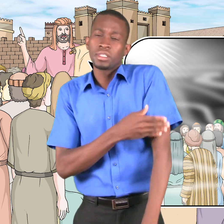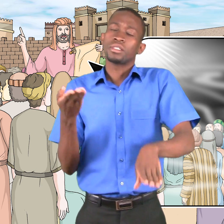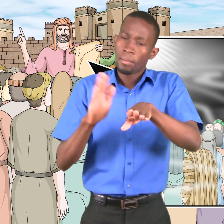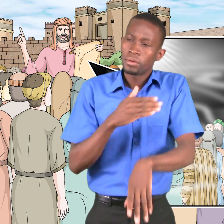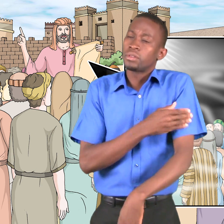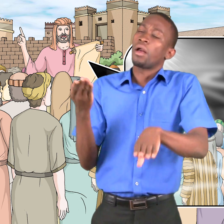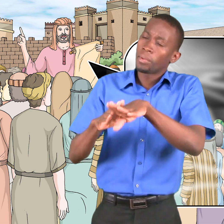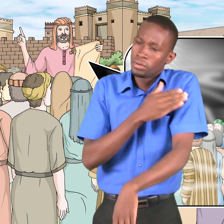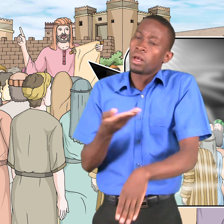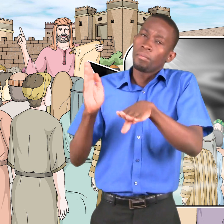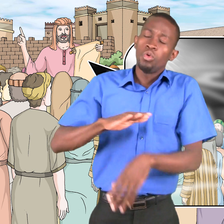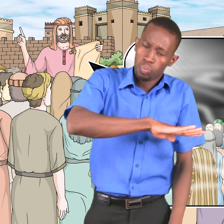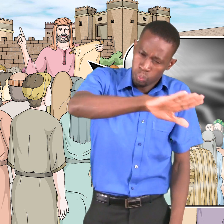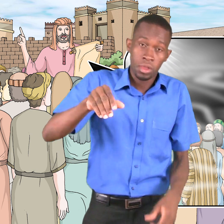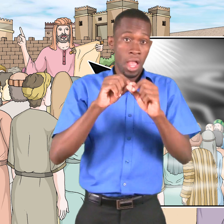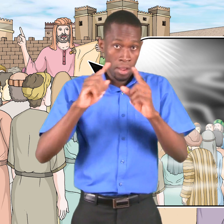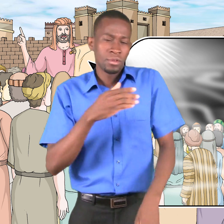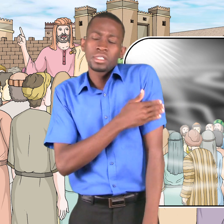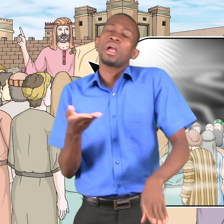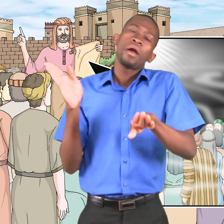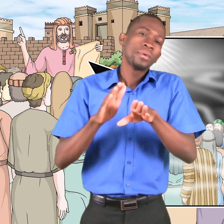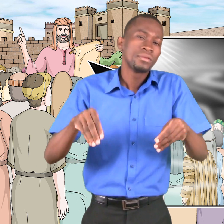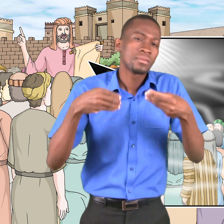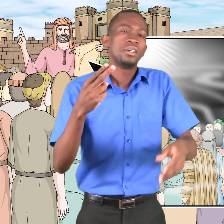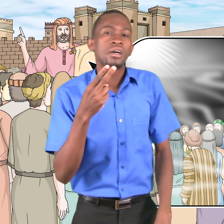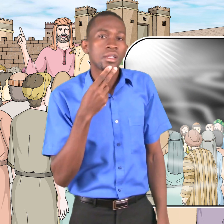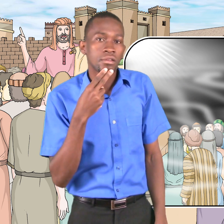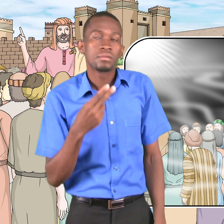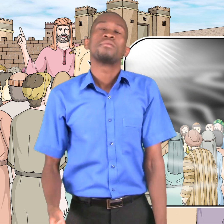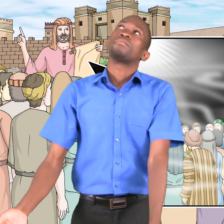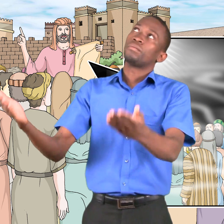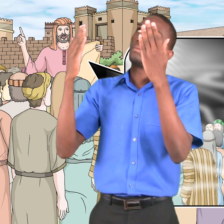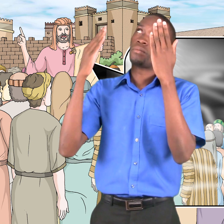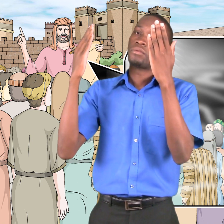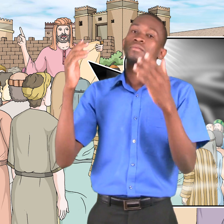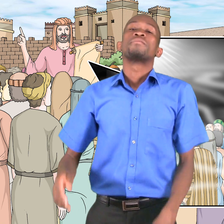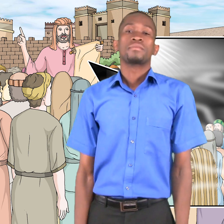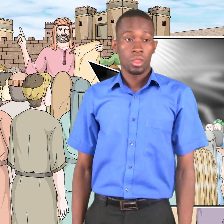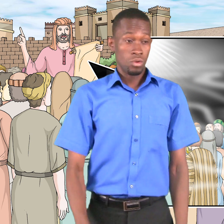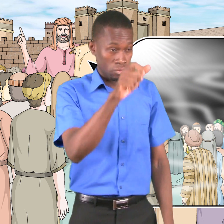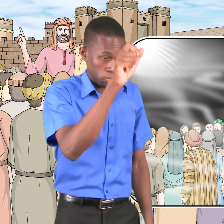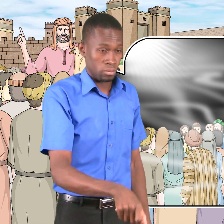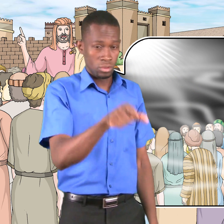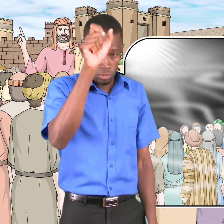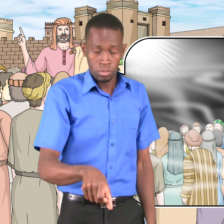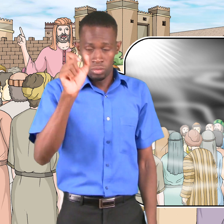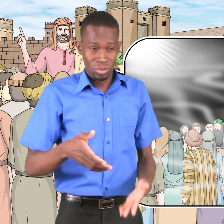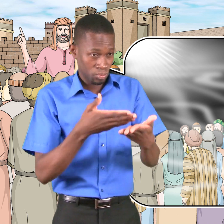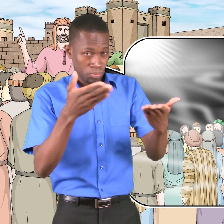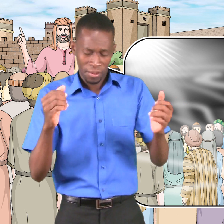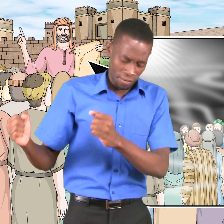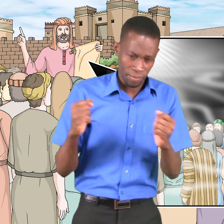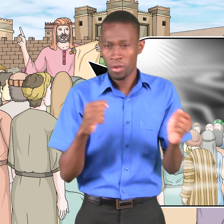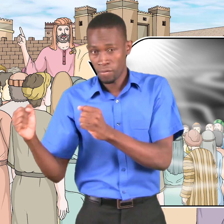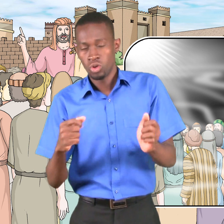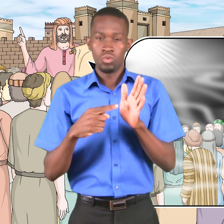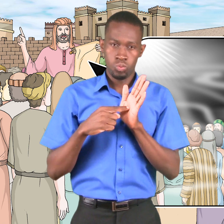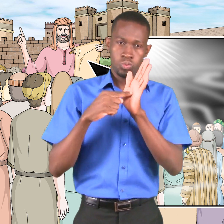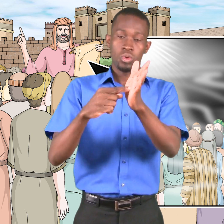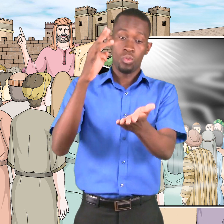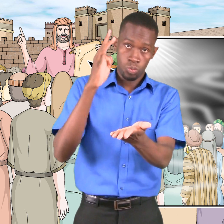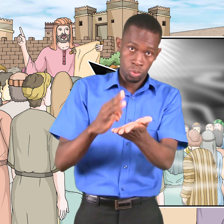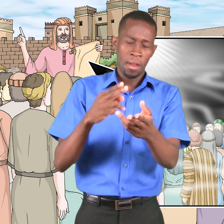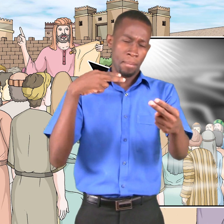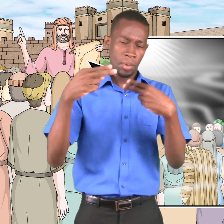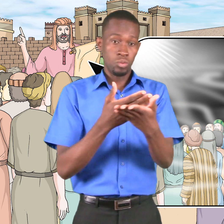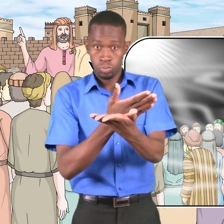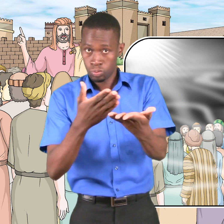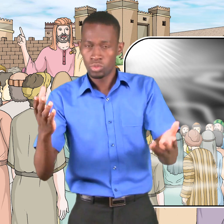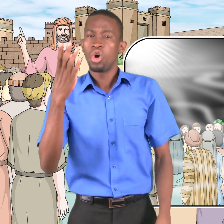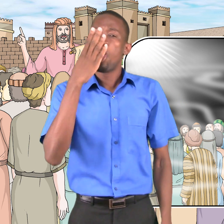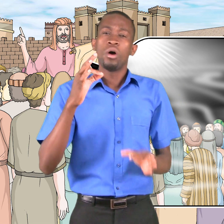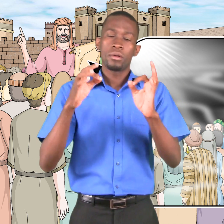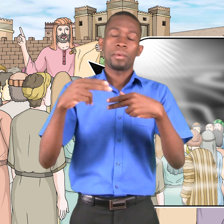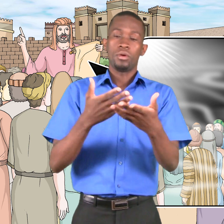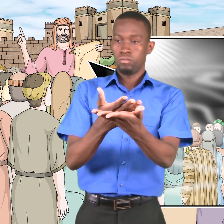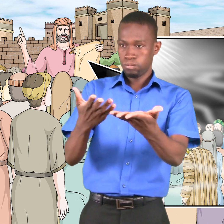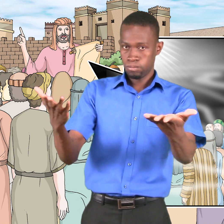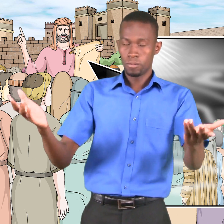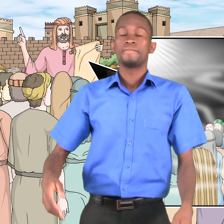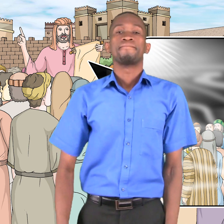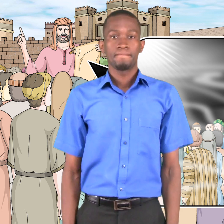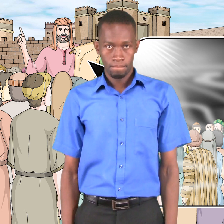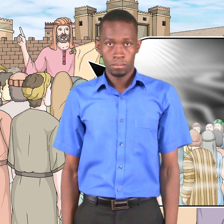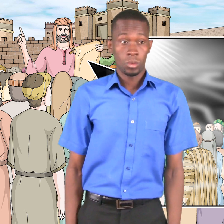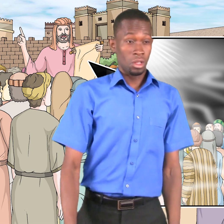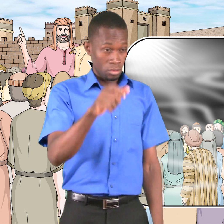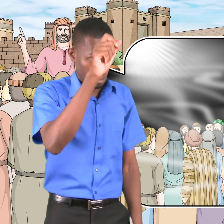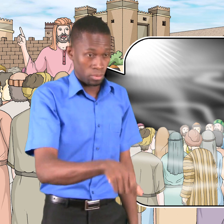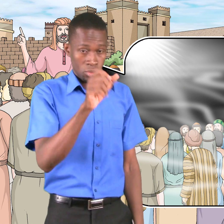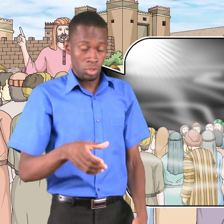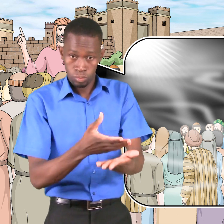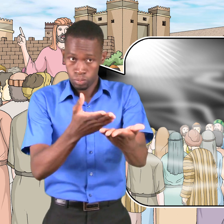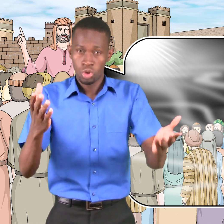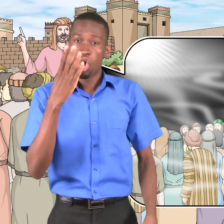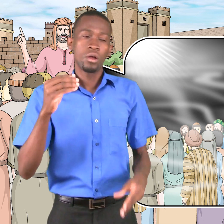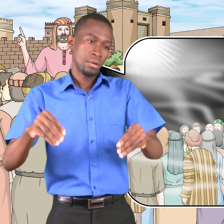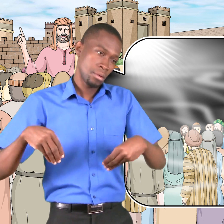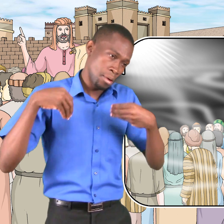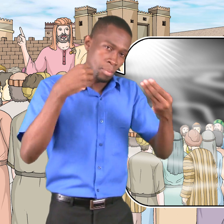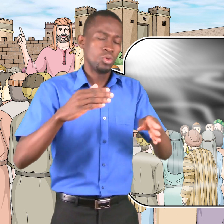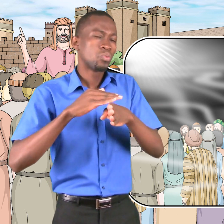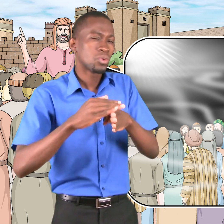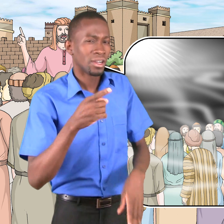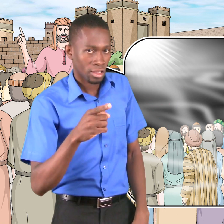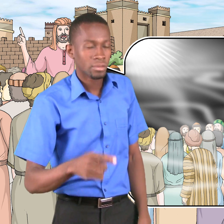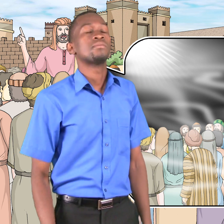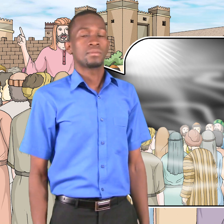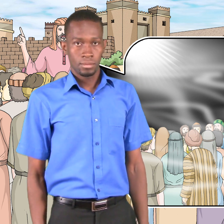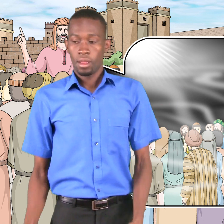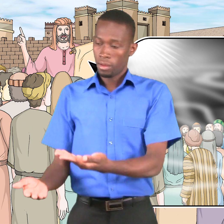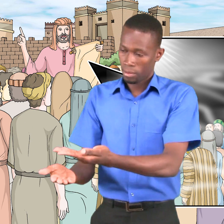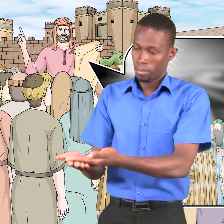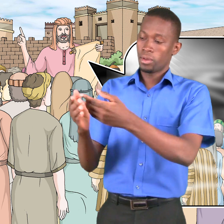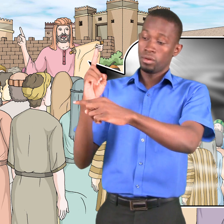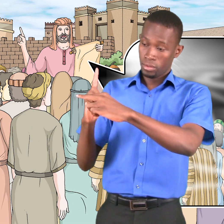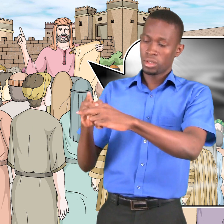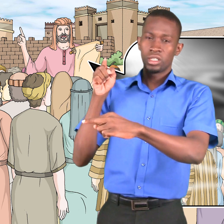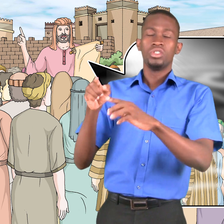Now to each one the manifestation of the Spirit is given for the common good.